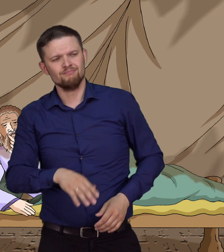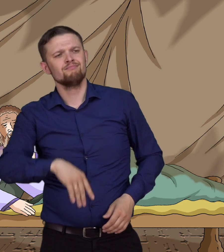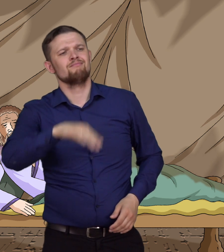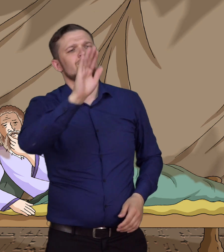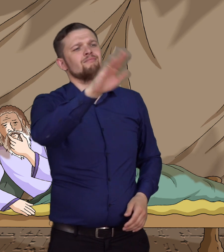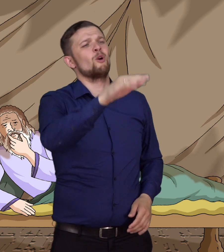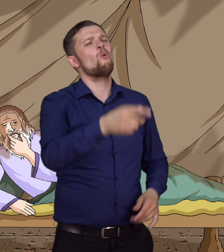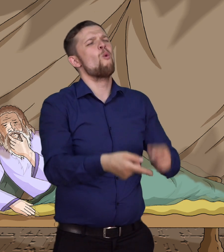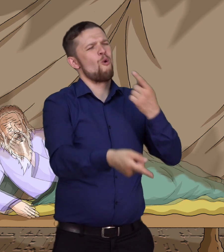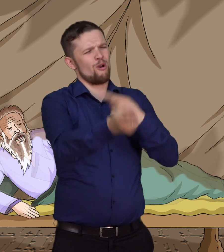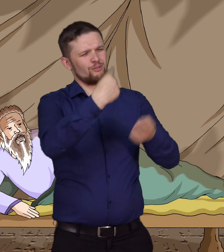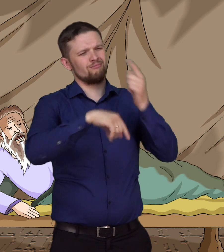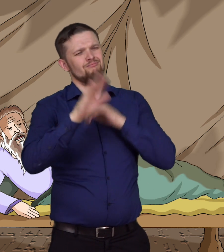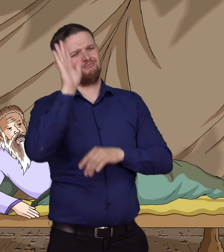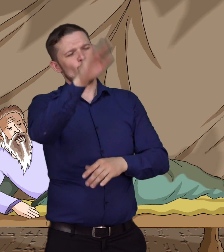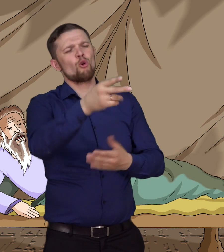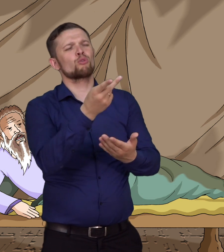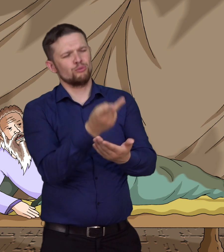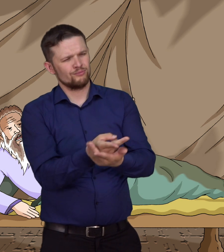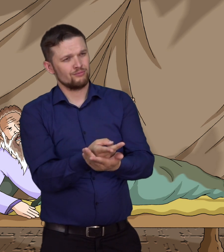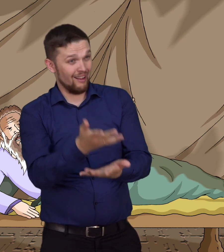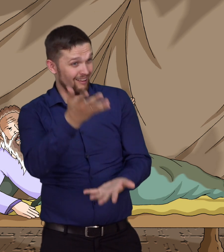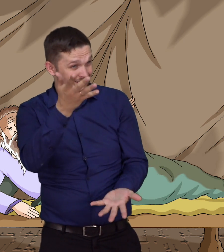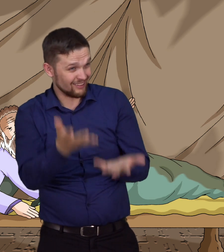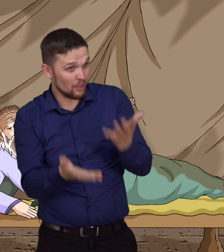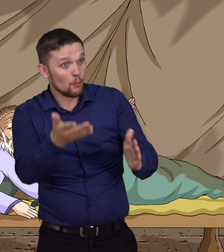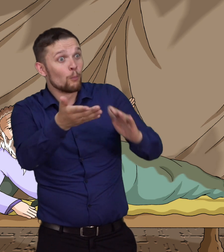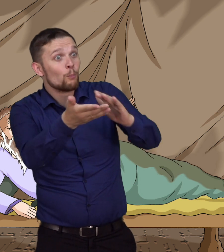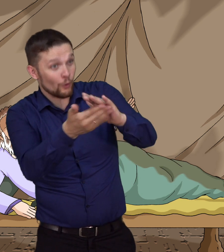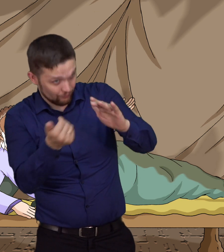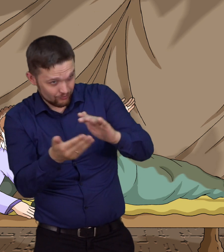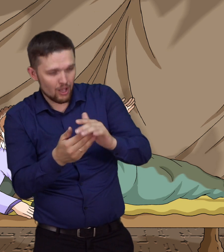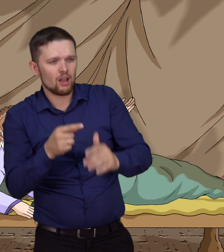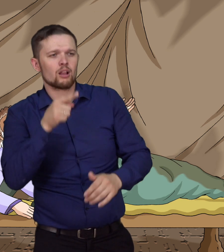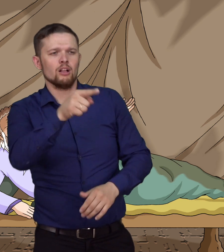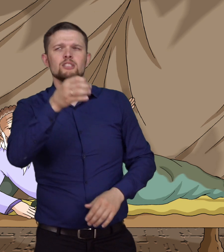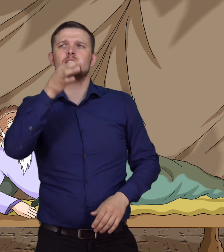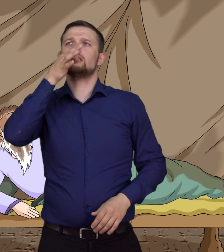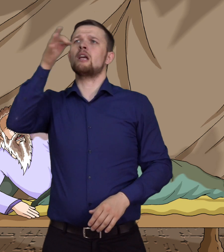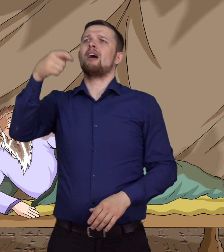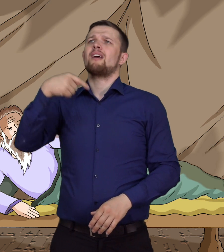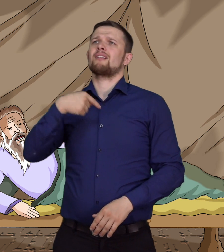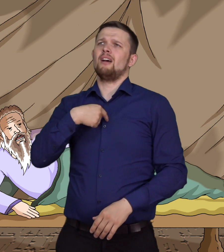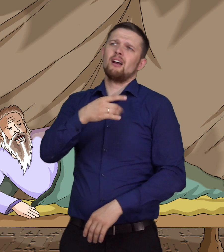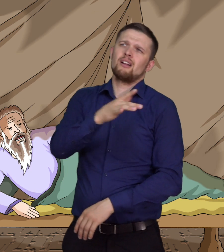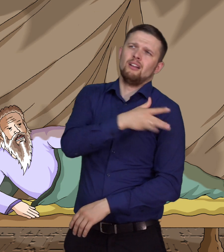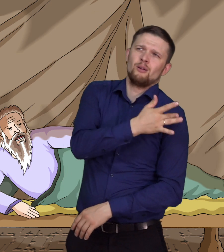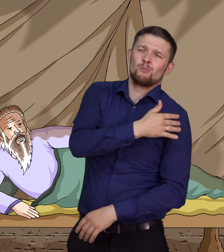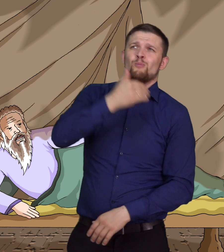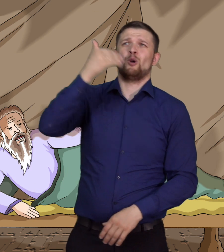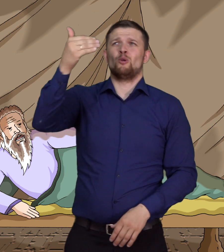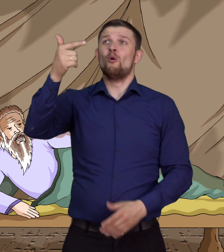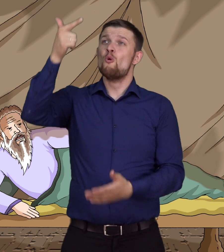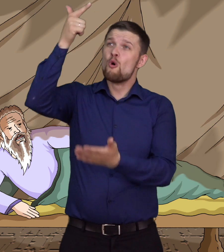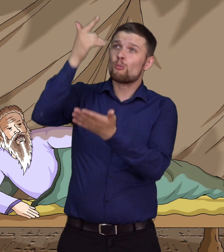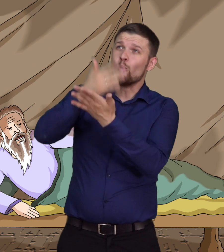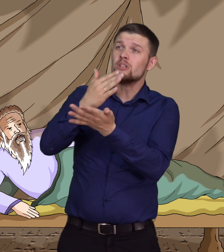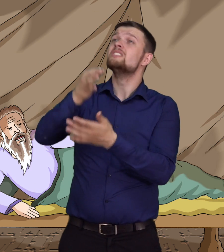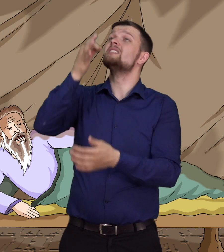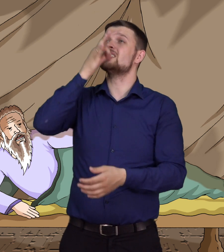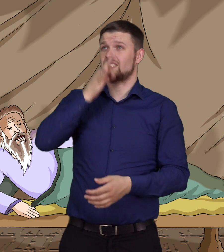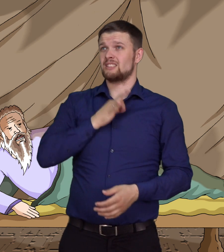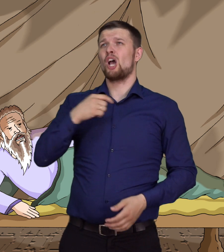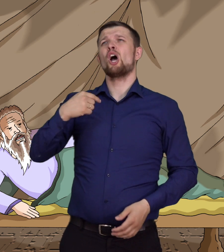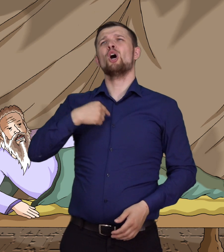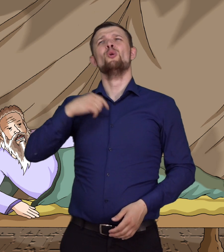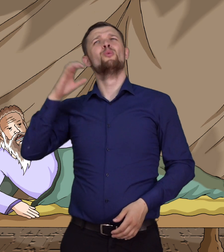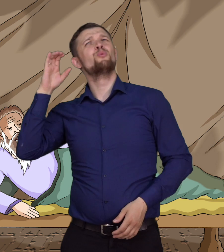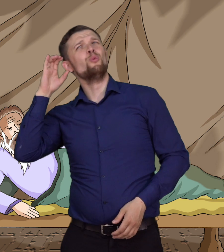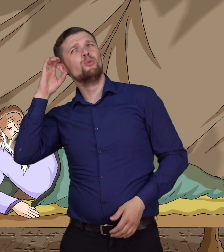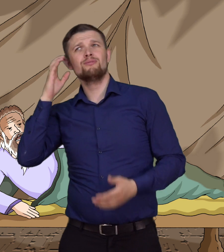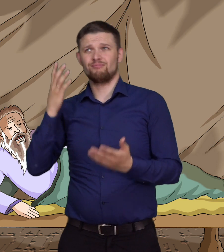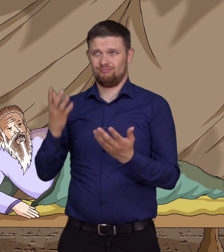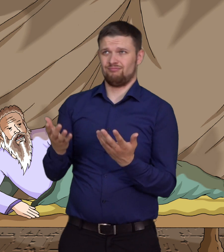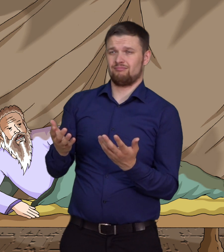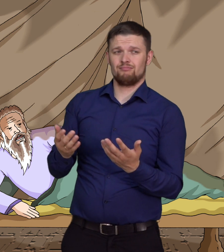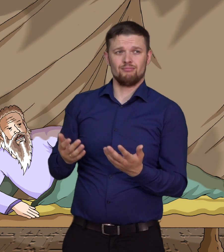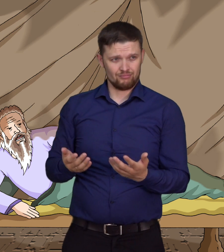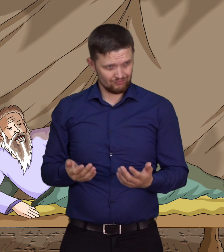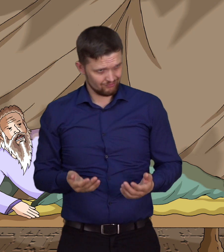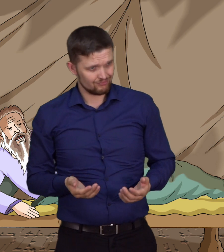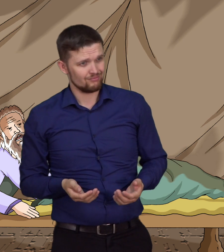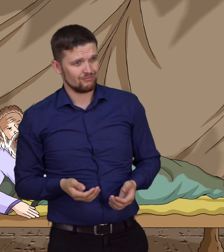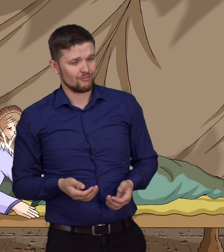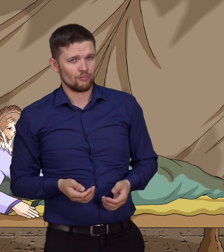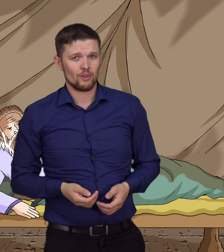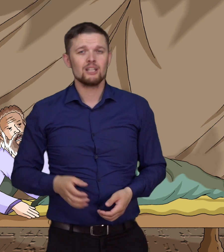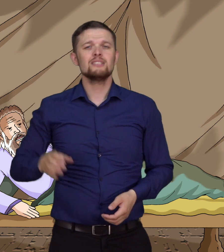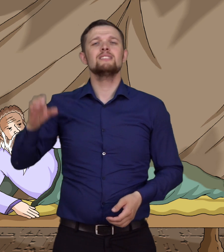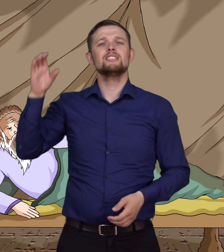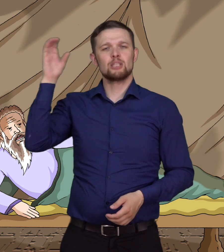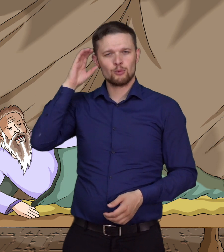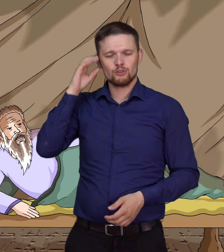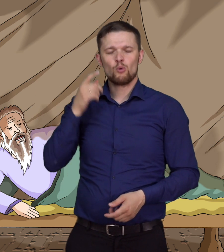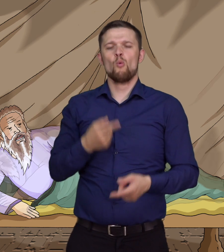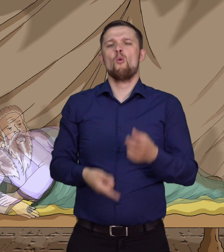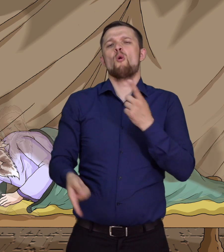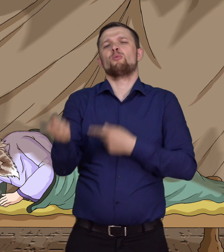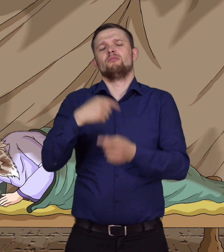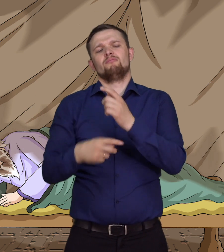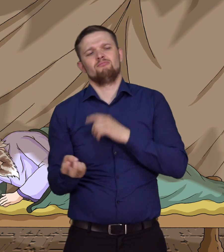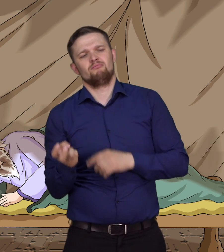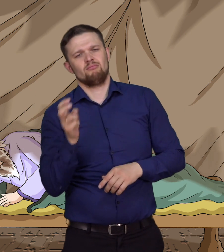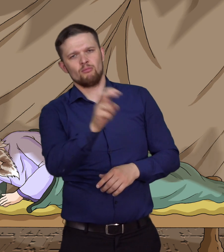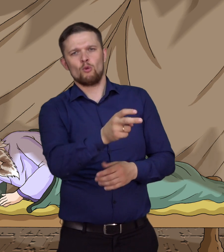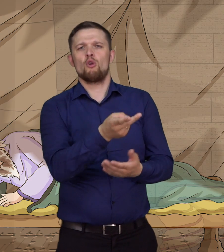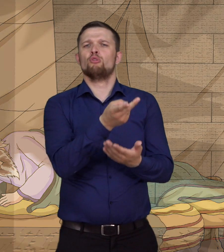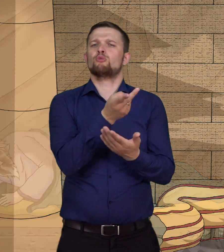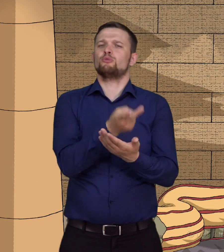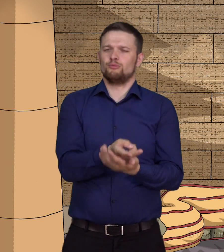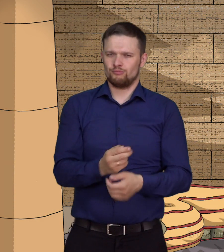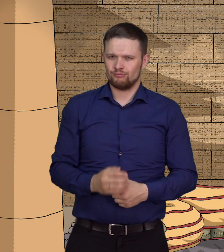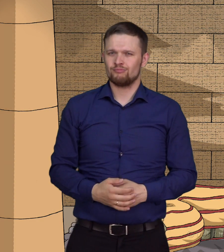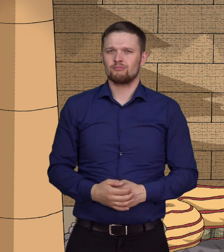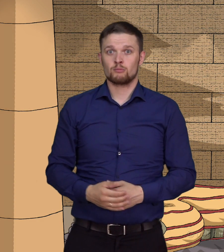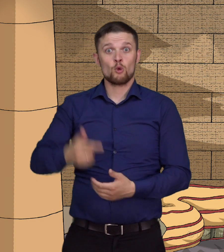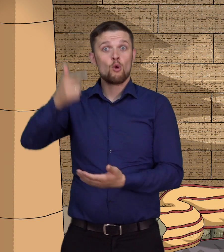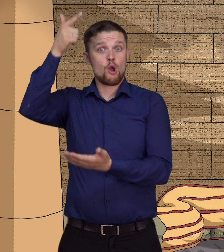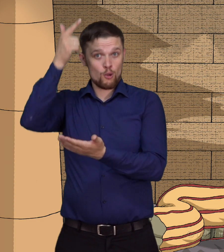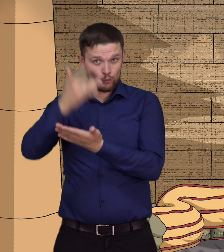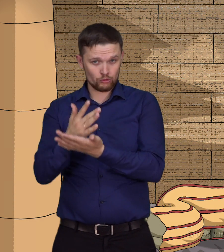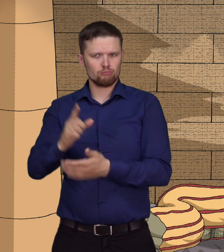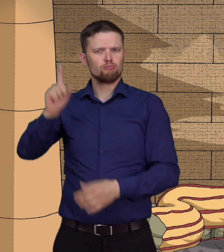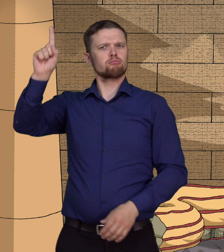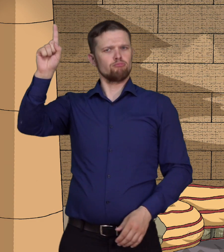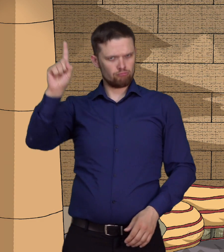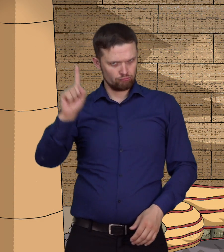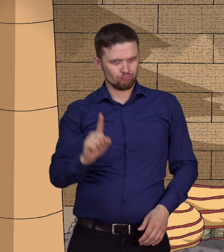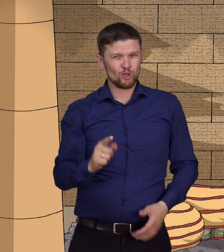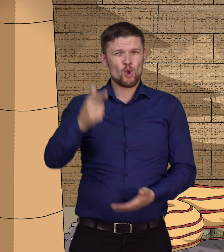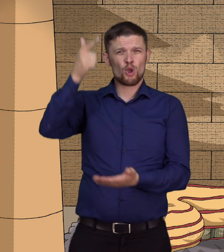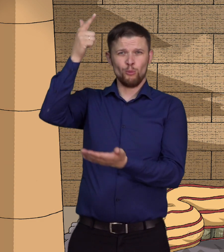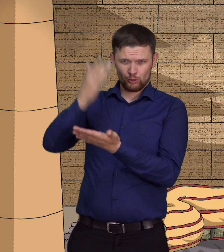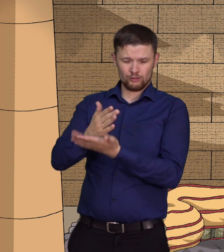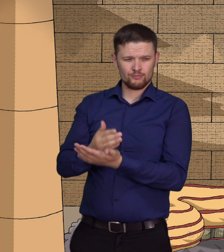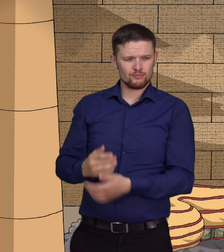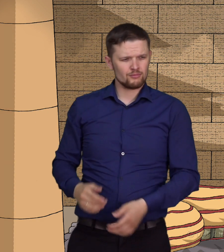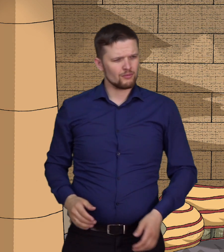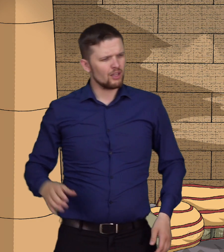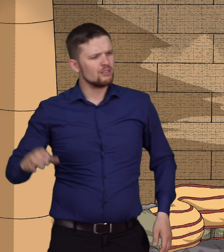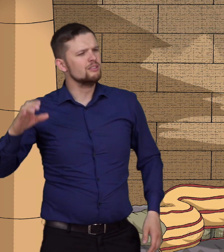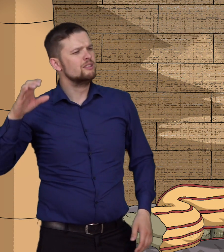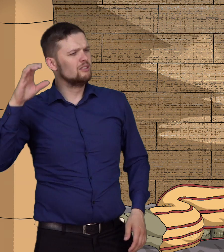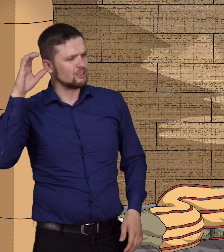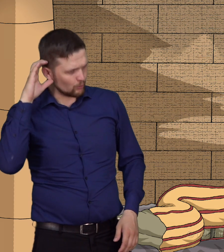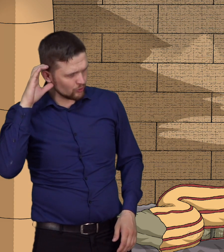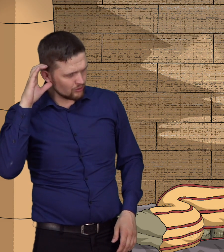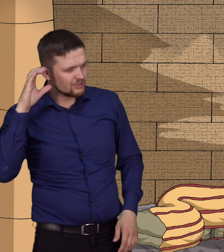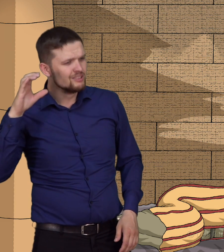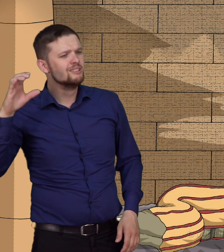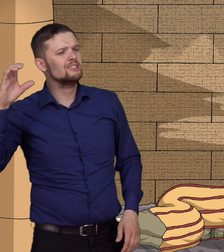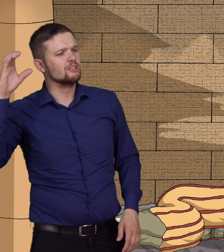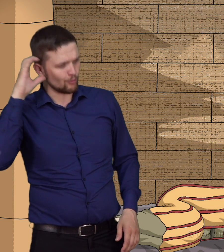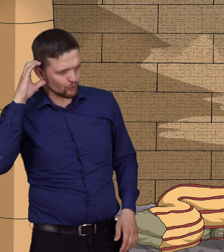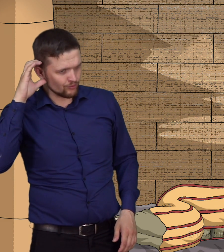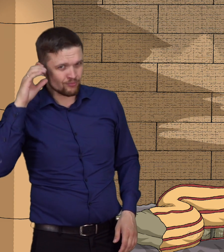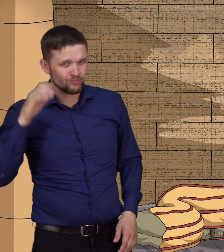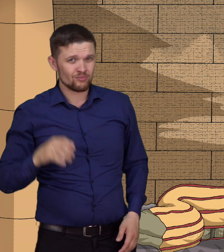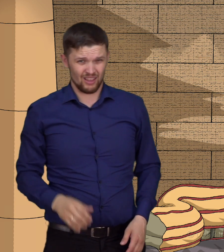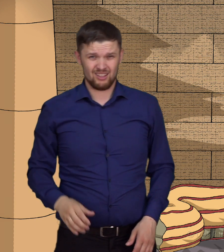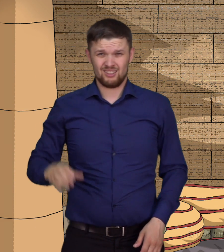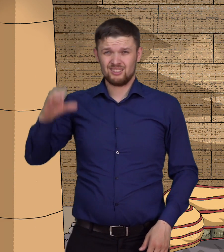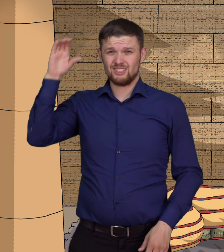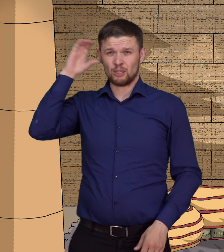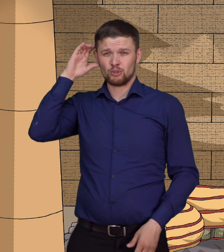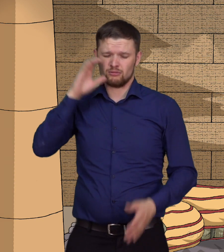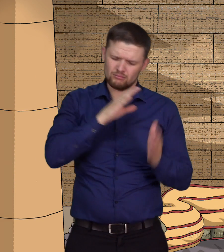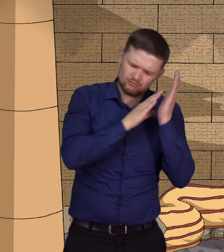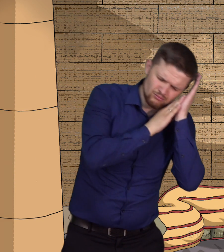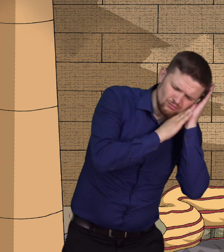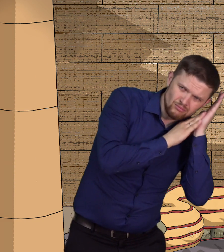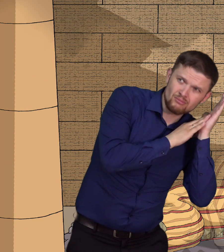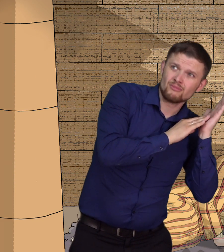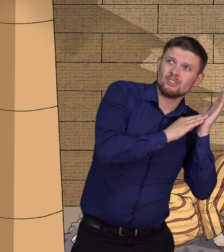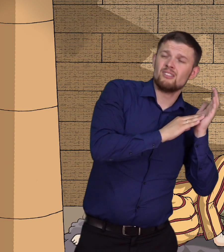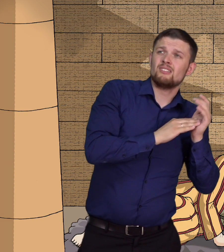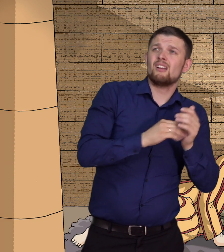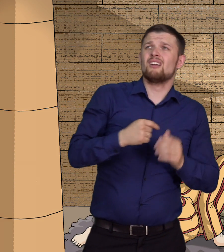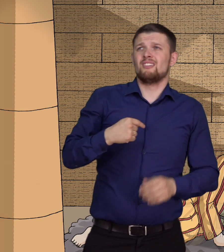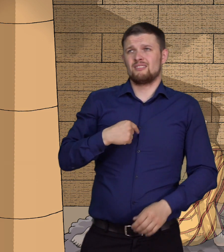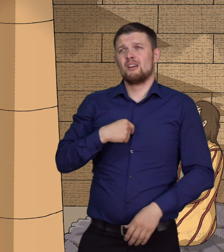“Go and lie down,” he said to Samuel, “and if He calls you, say, ‘Speak, LORD, for Your servant is listening.’” So Samuel went and lay down in his place.